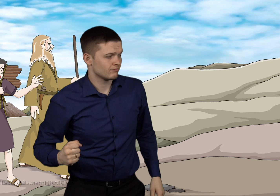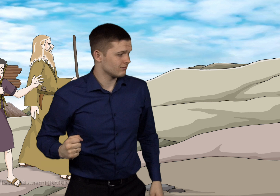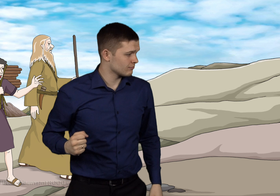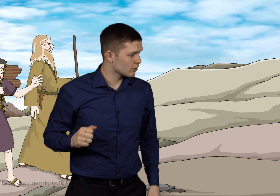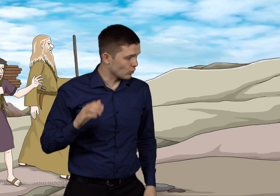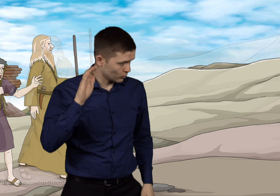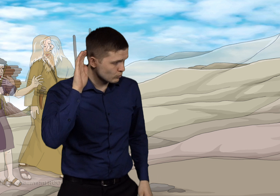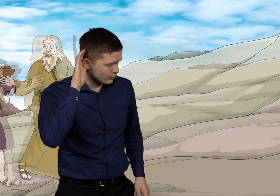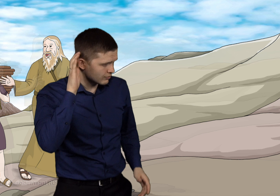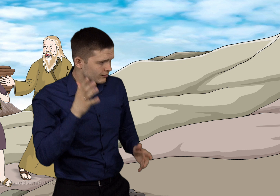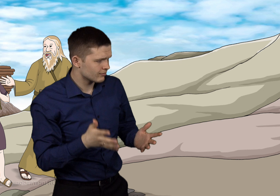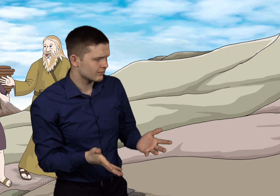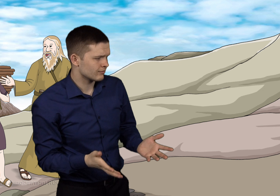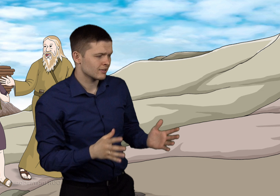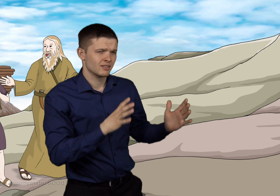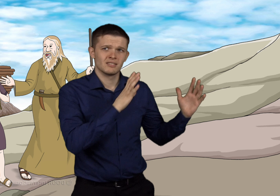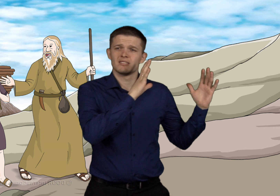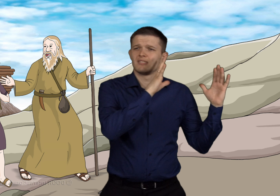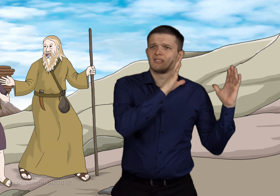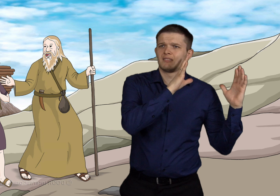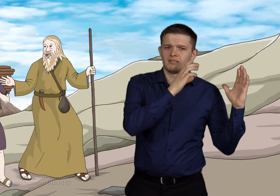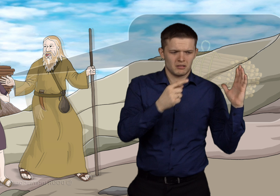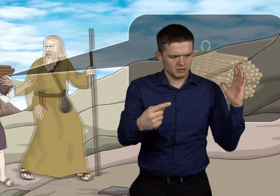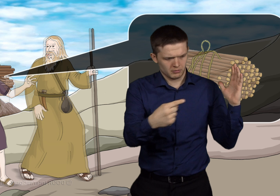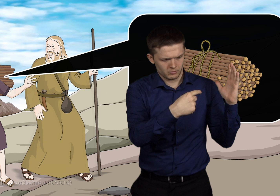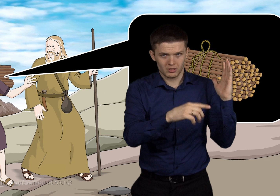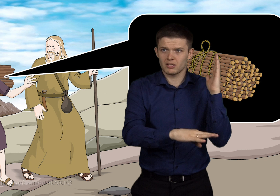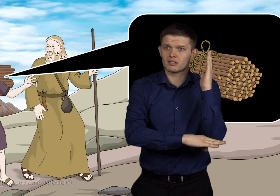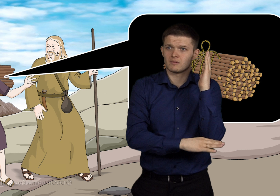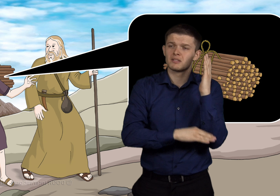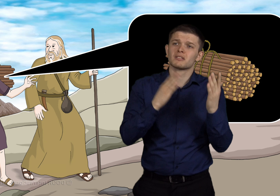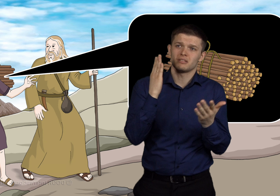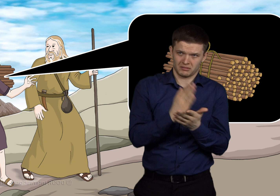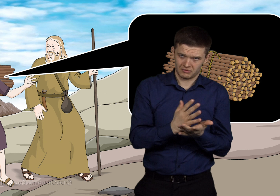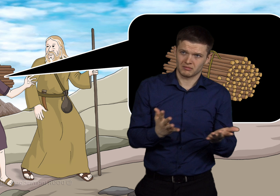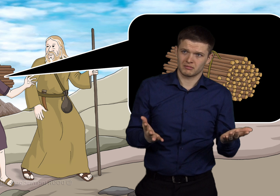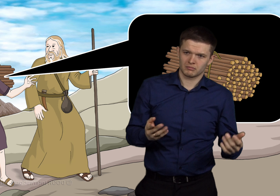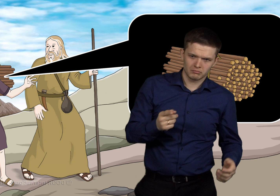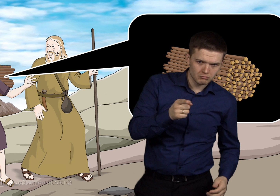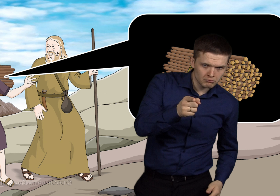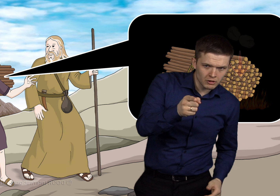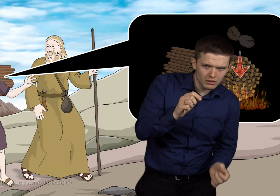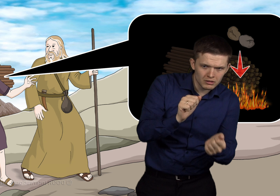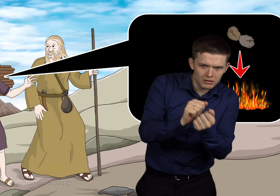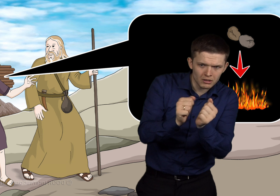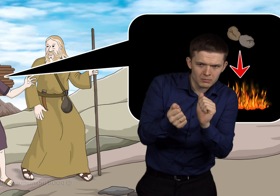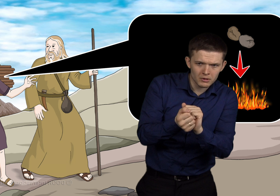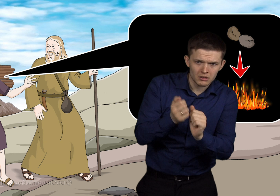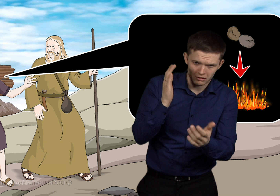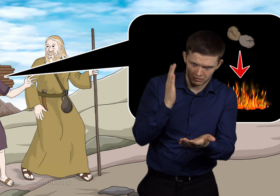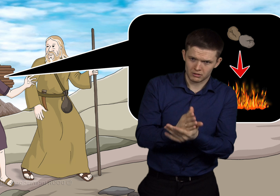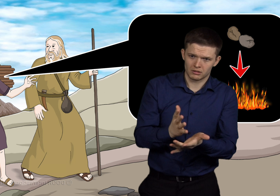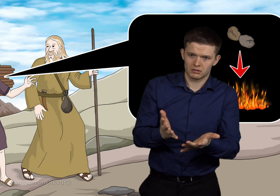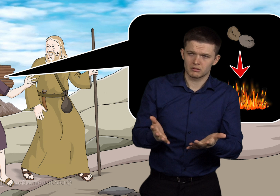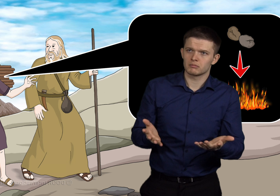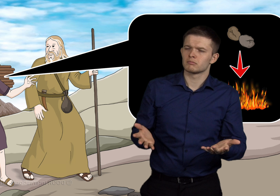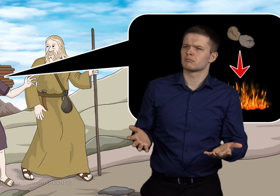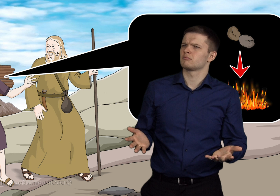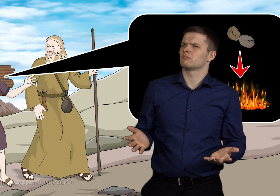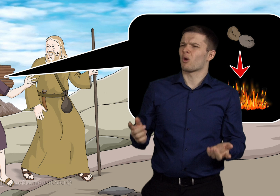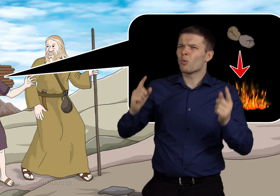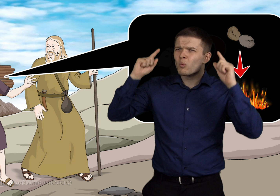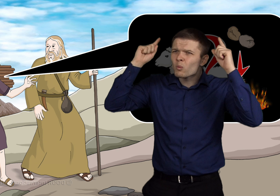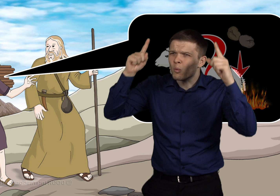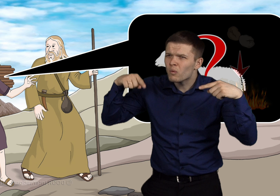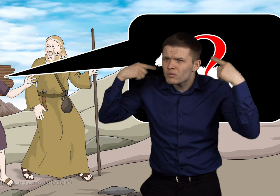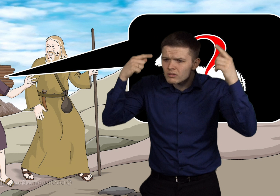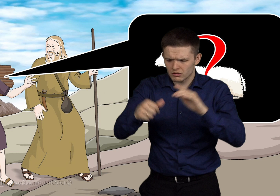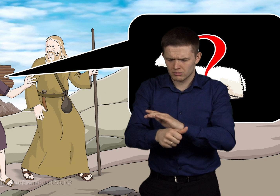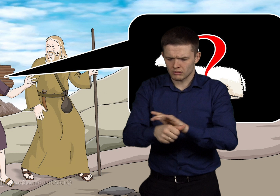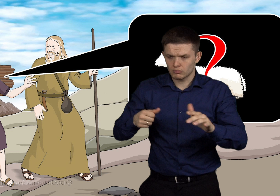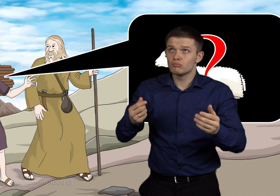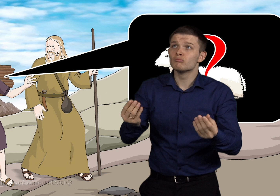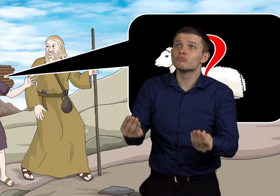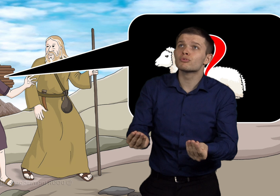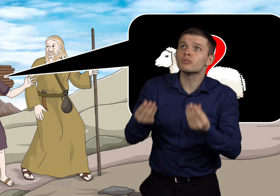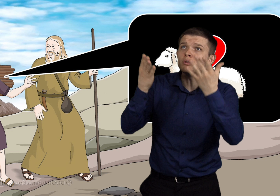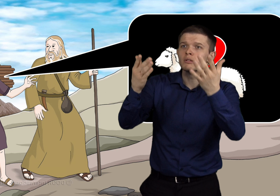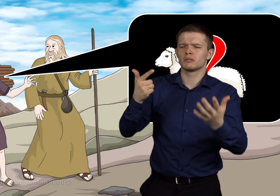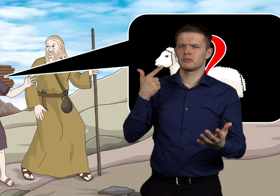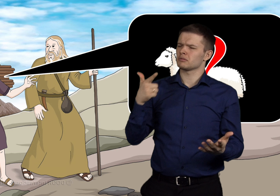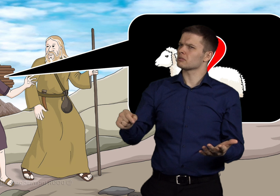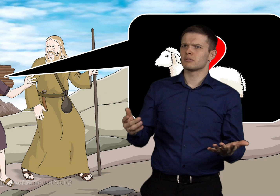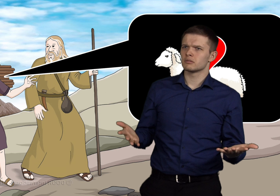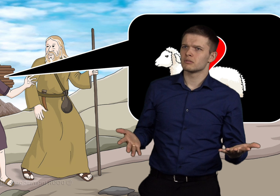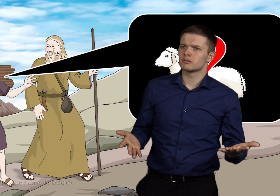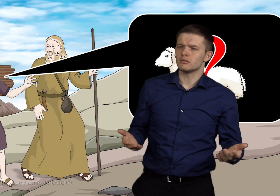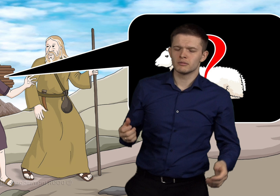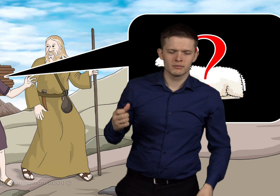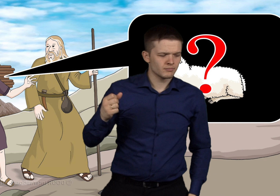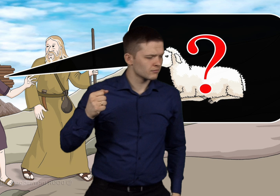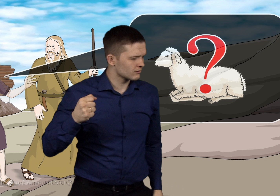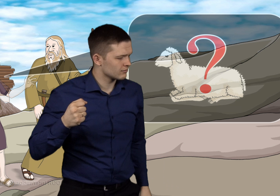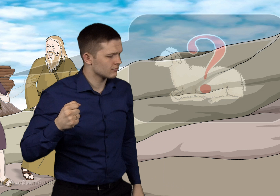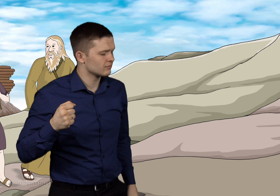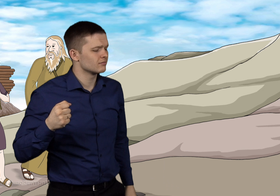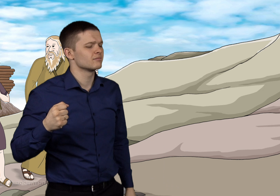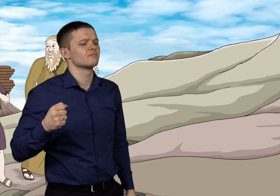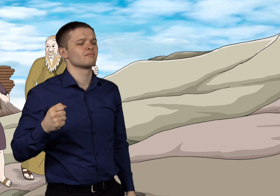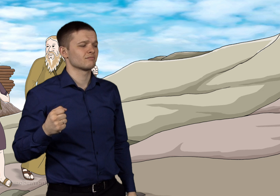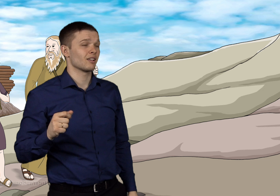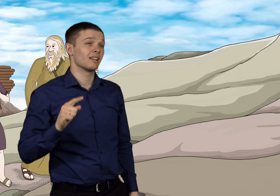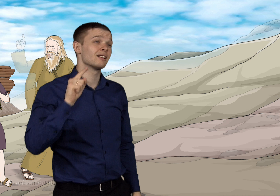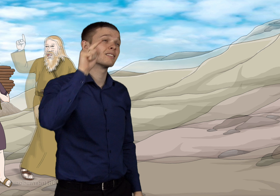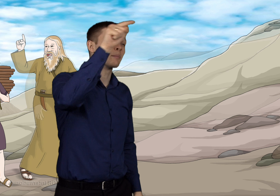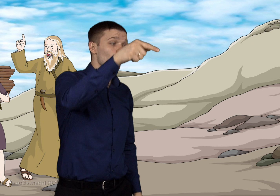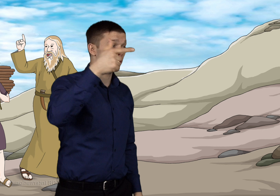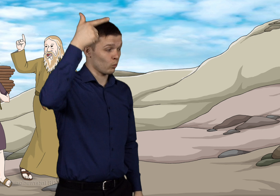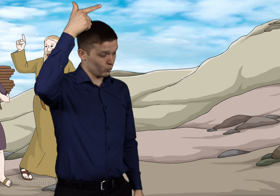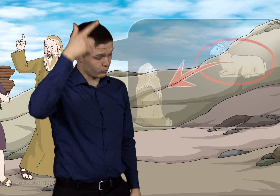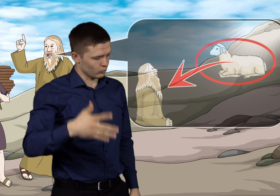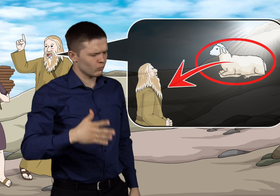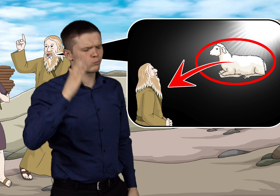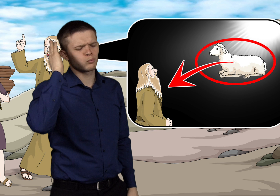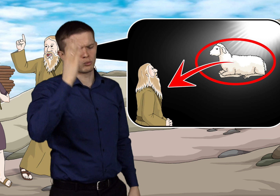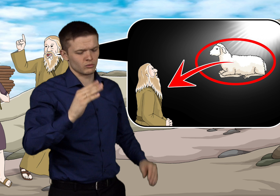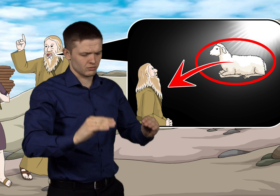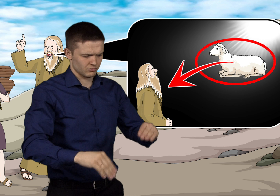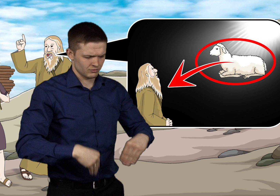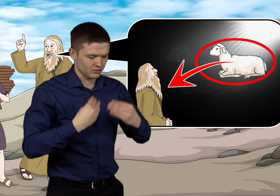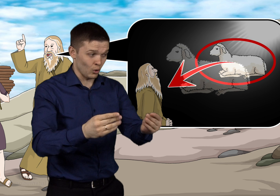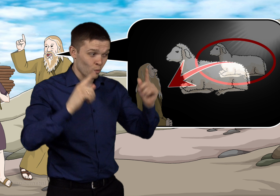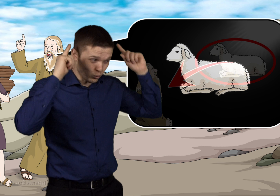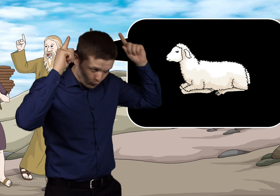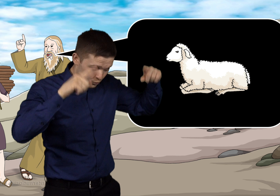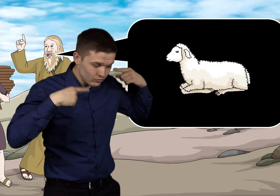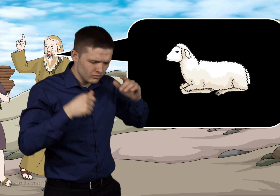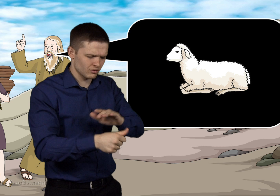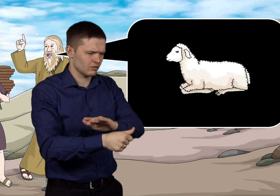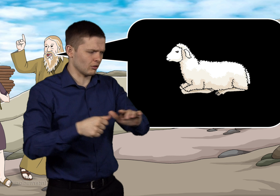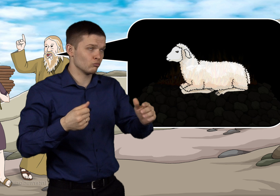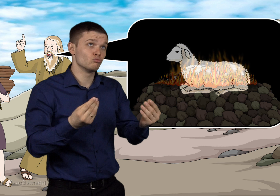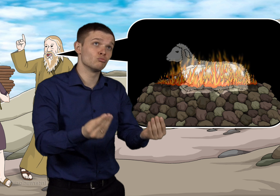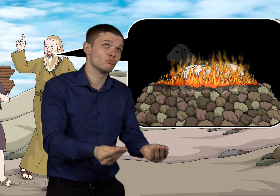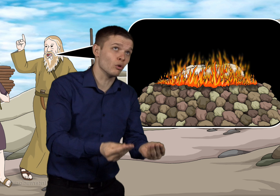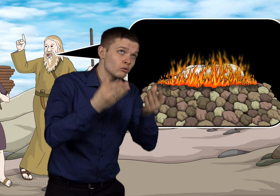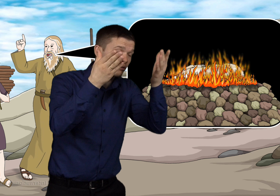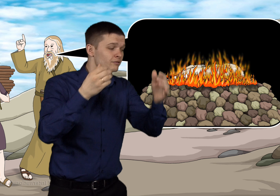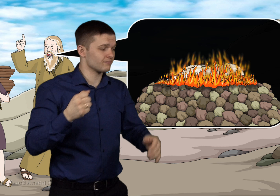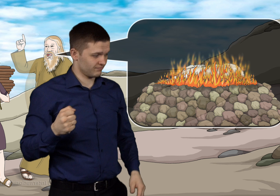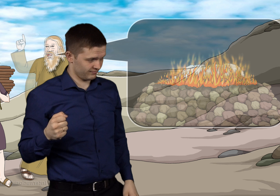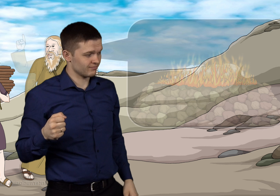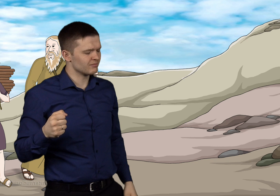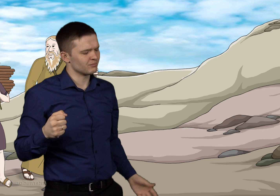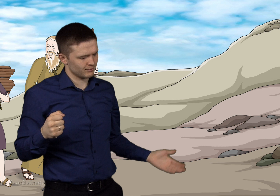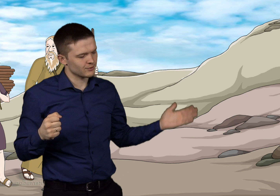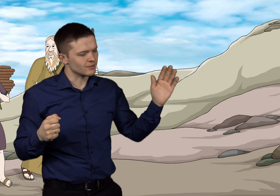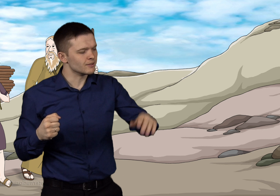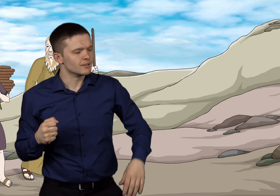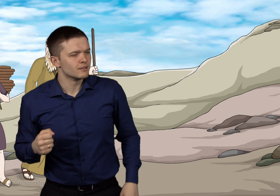“The fire and the wood are here,” said Isaac, “but where is the lamb for the burnt offering?” Abraham answered, “God Himself will provide the lamb for the burnt offering, my son.”